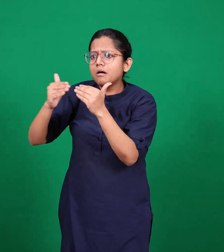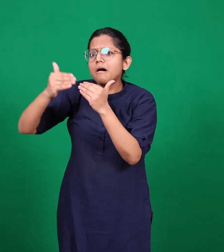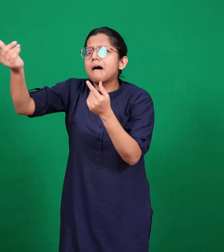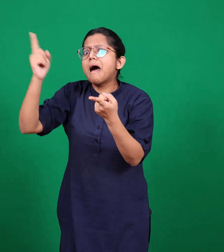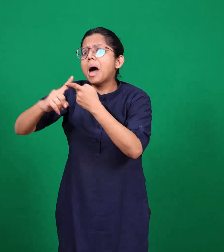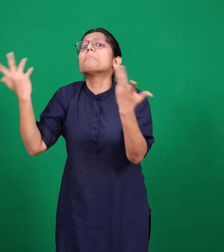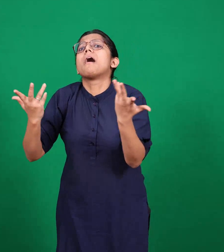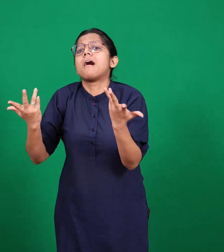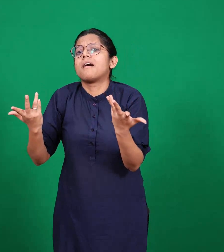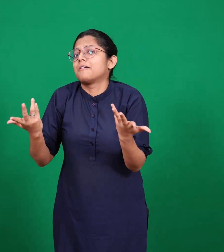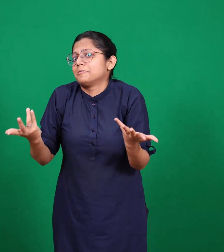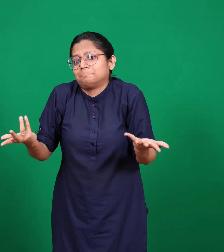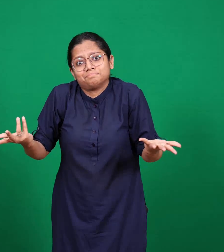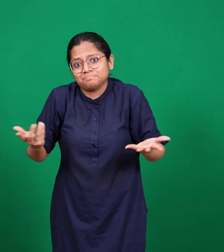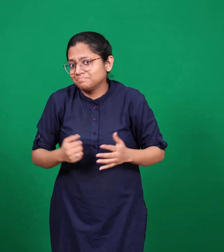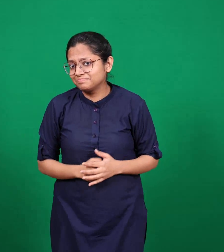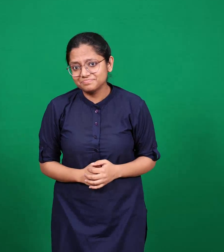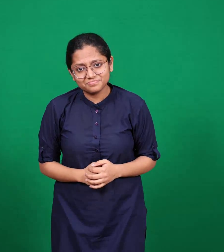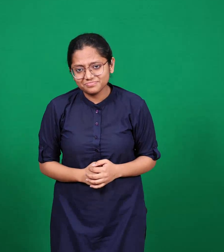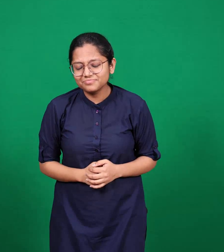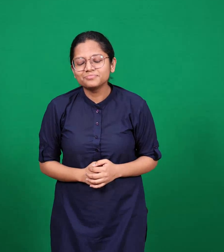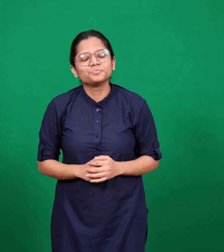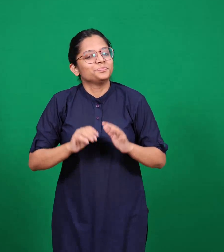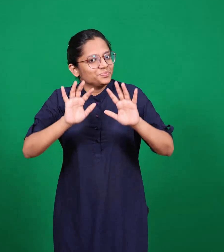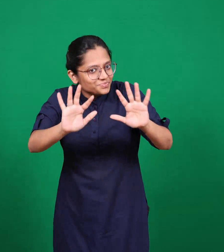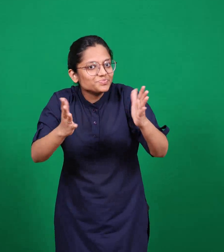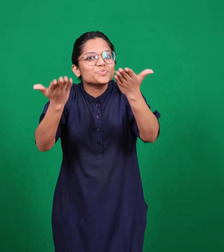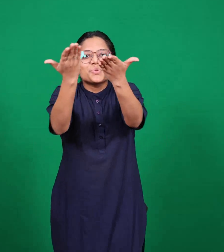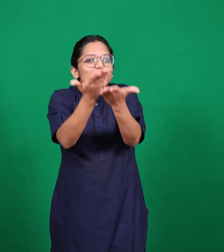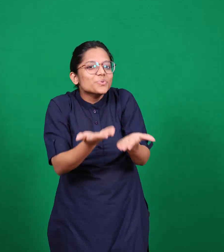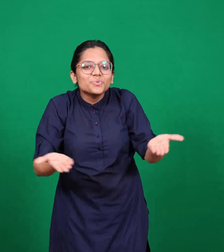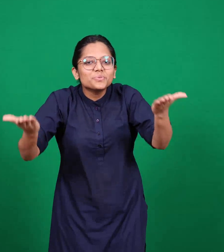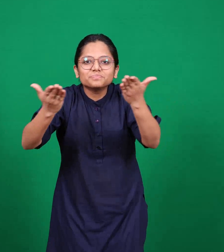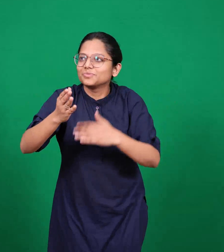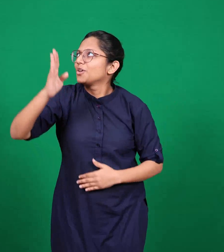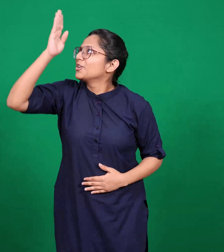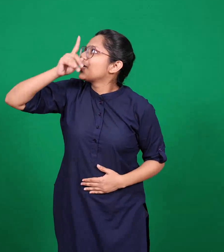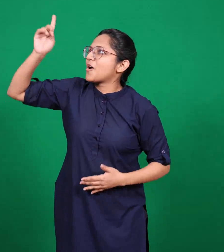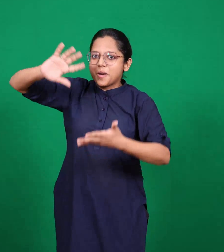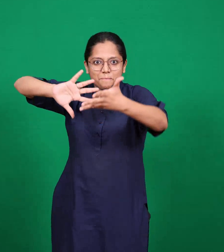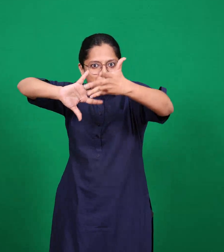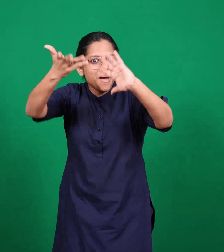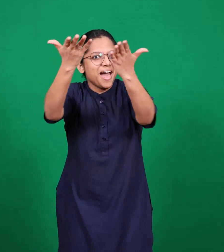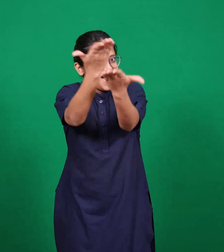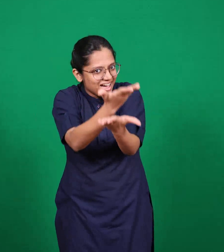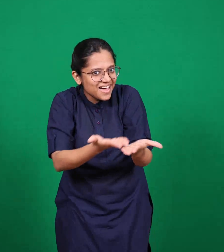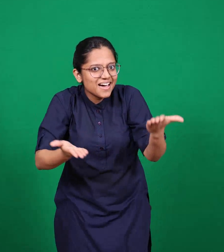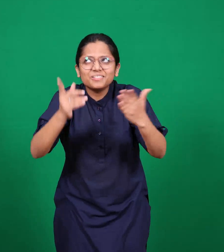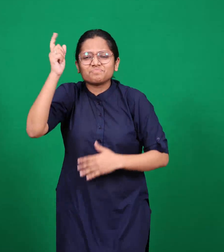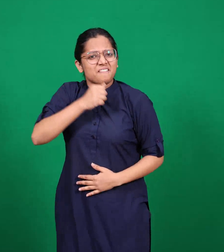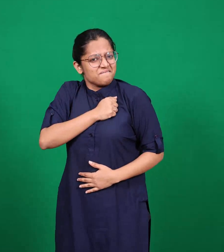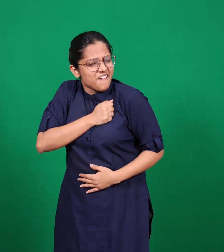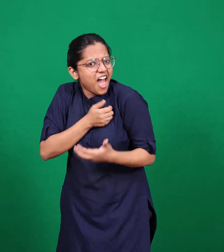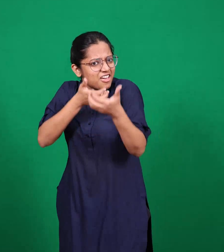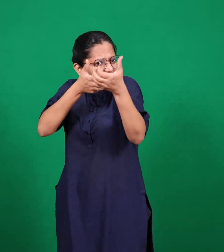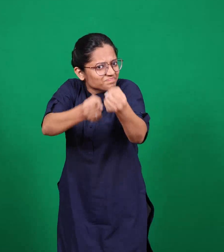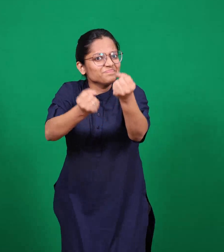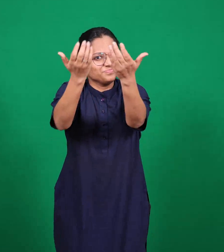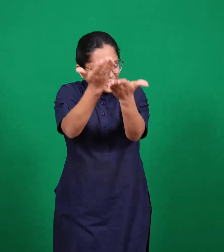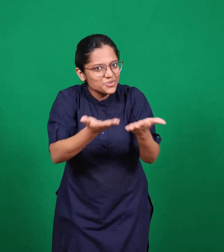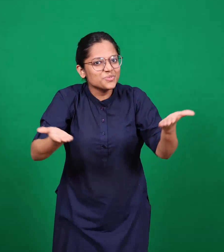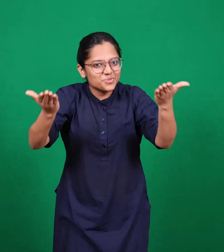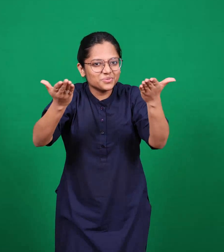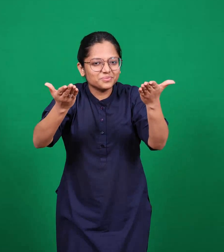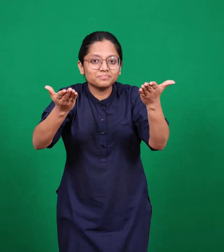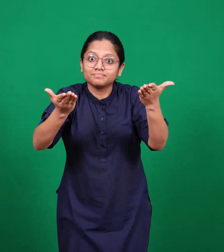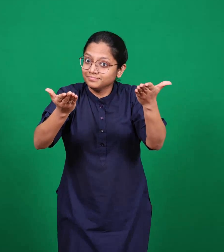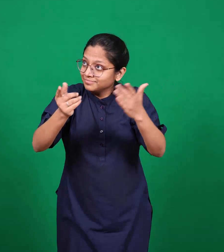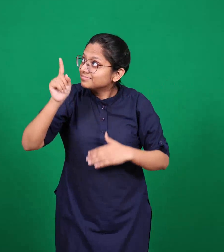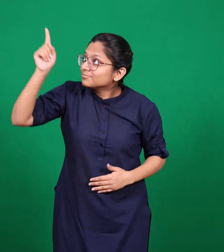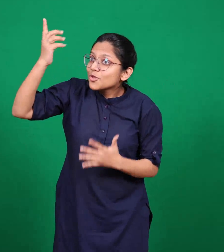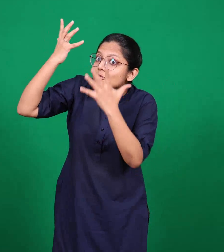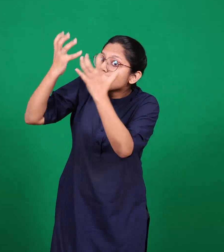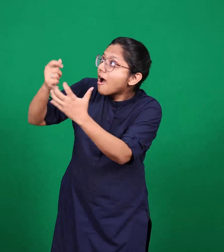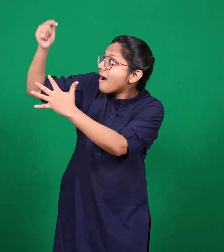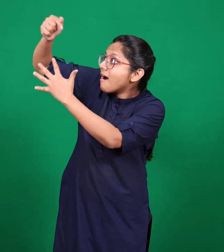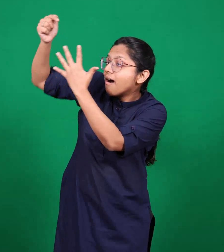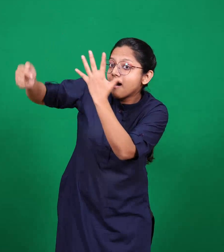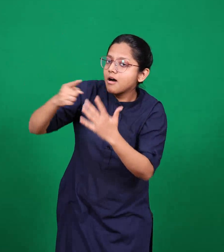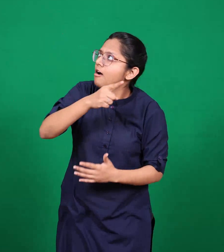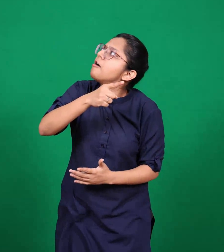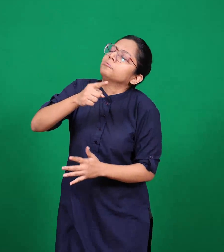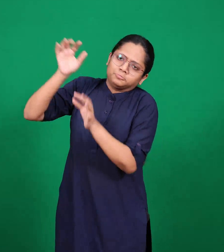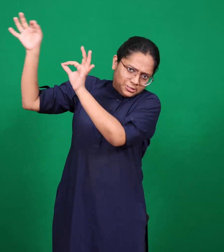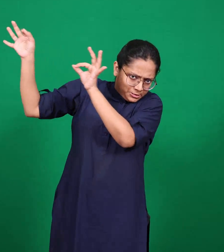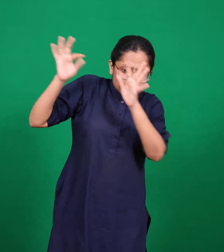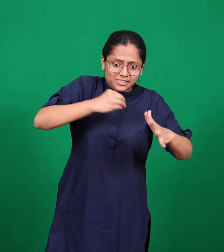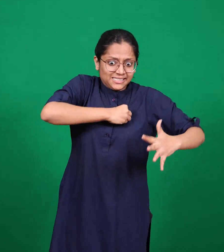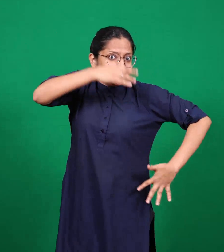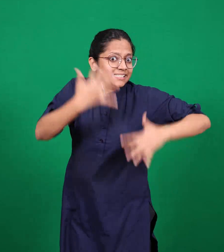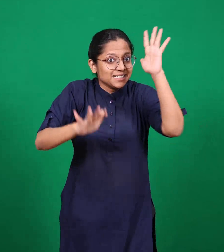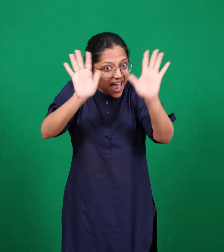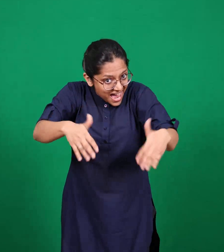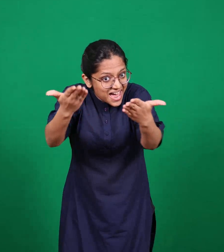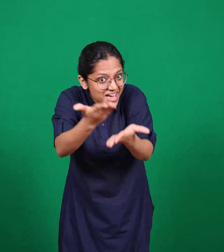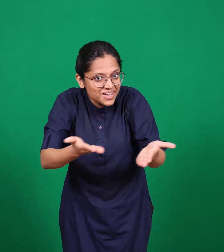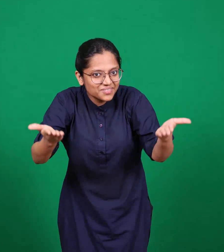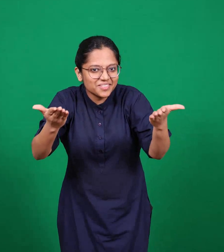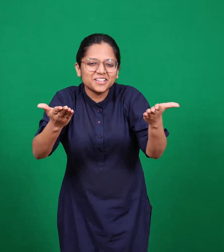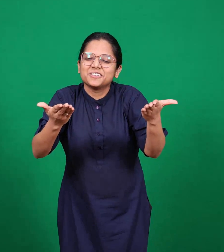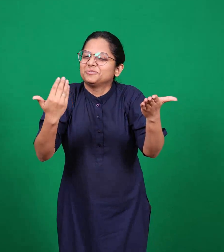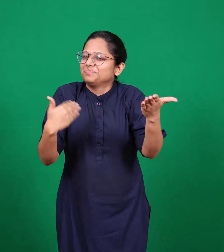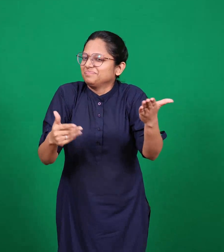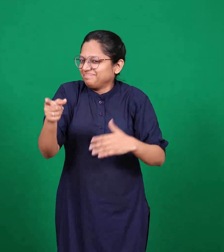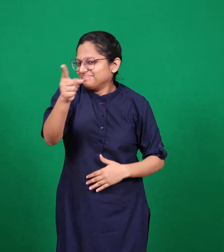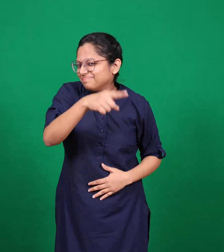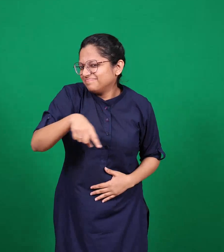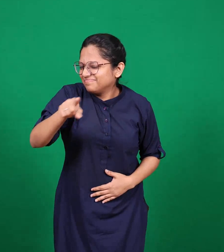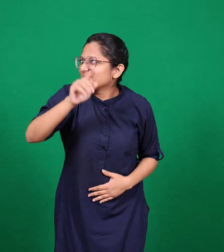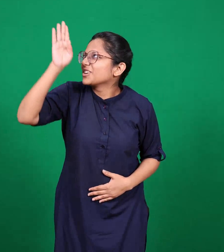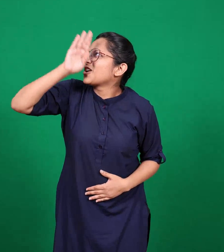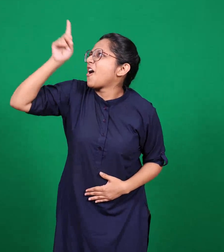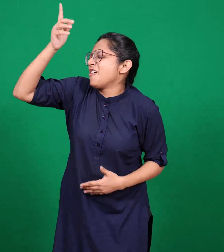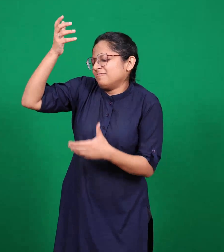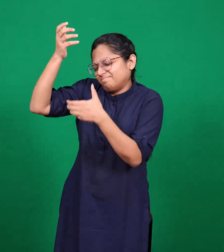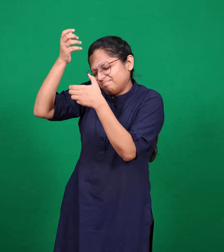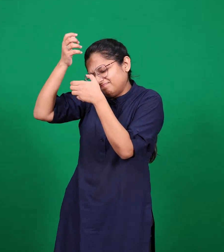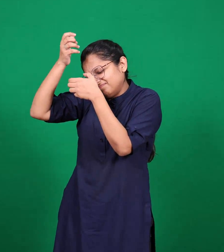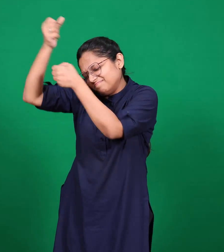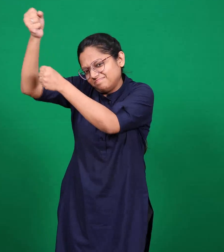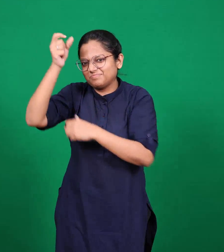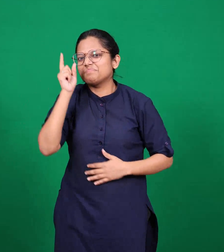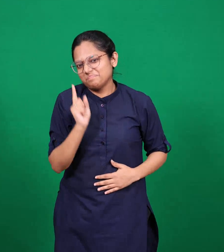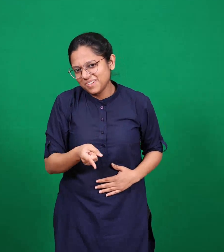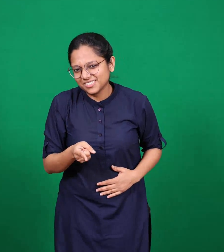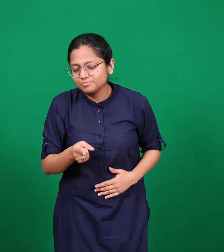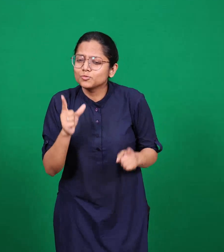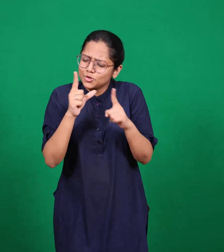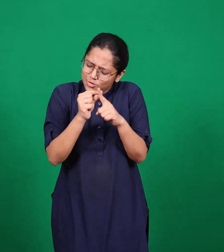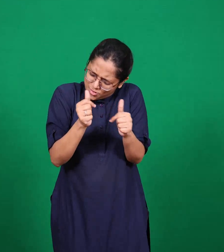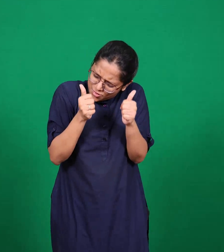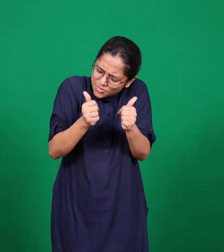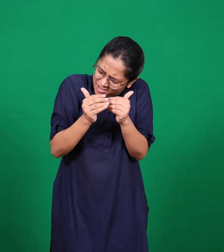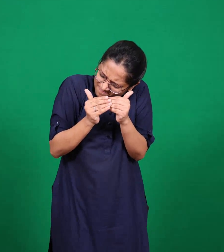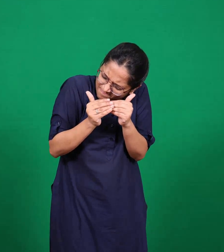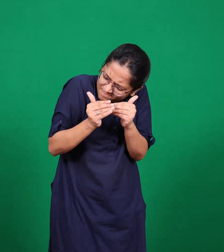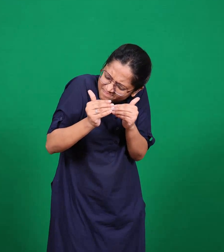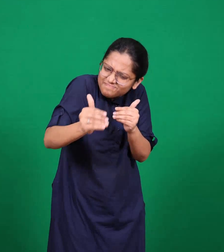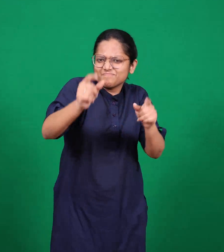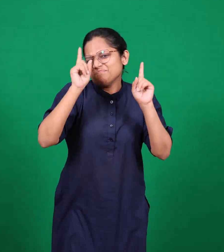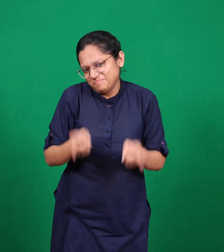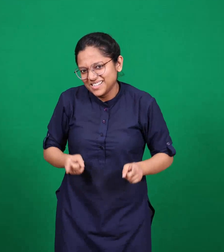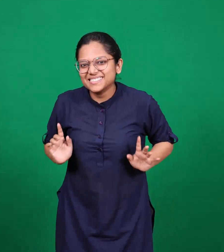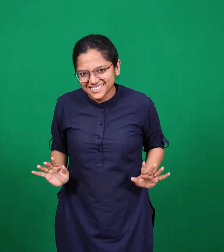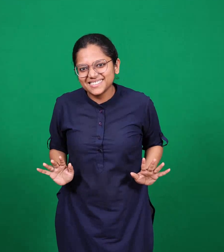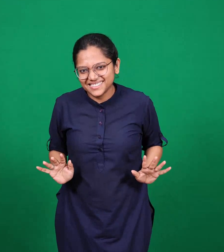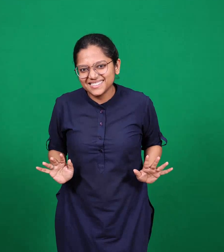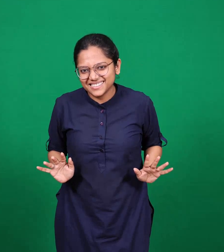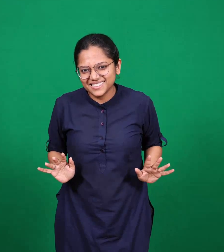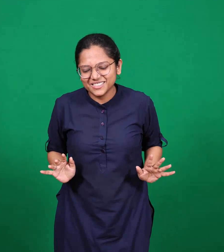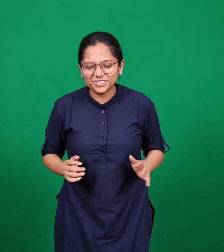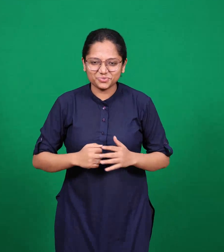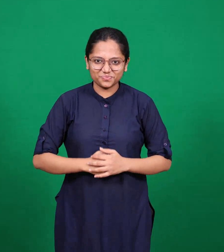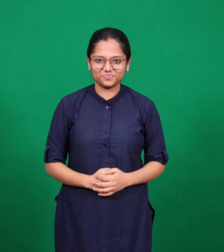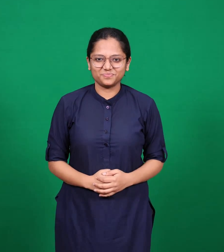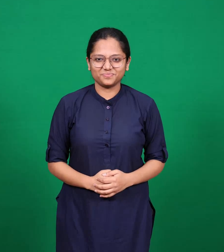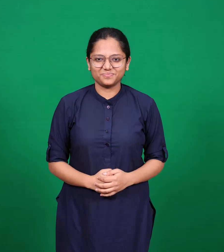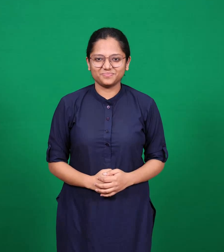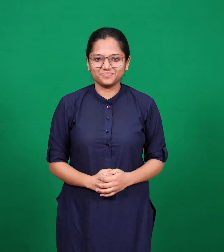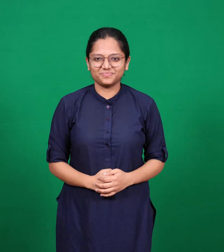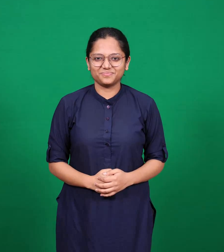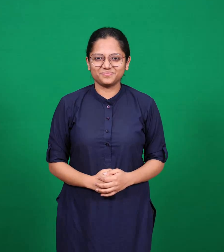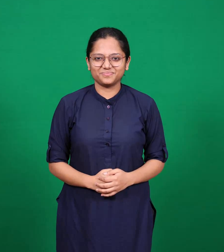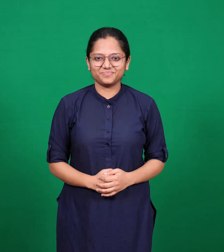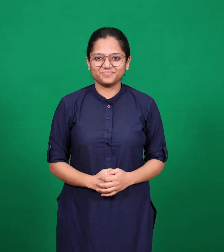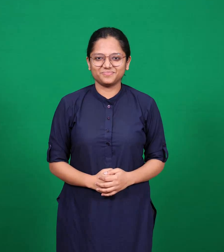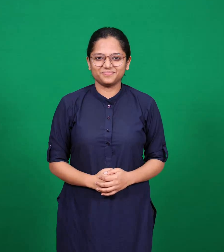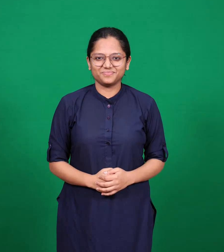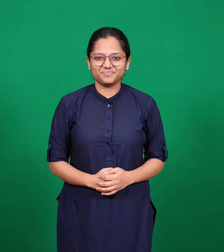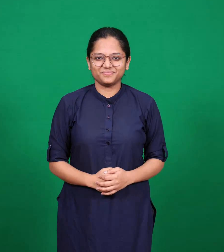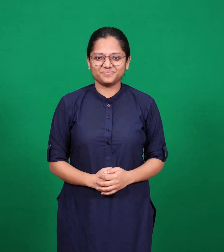So then, those who suffer according to God's will should entrust their souls to their faithful Creator and continue to do good.